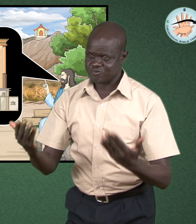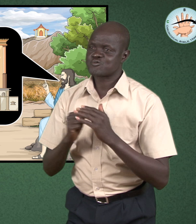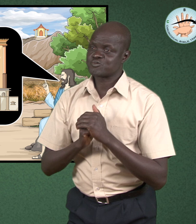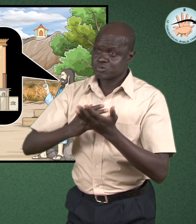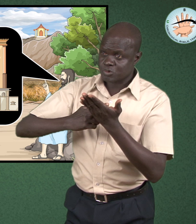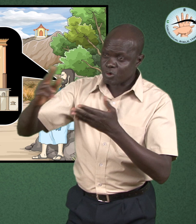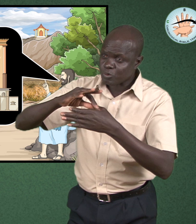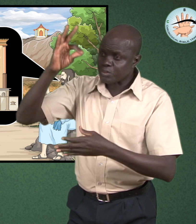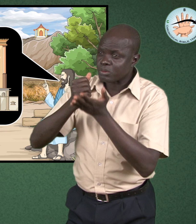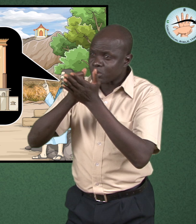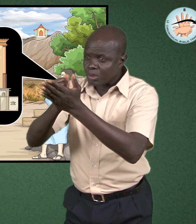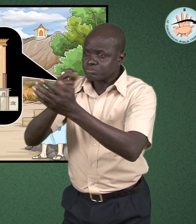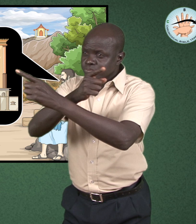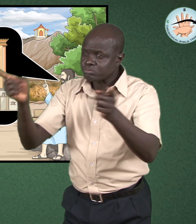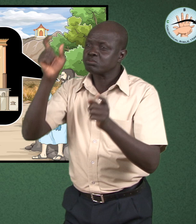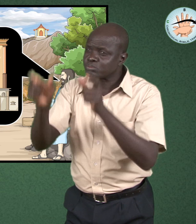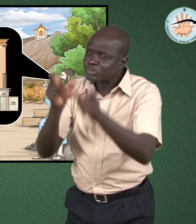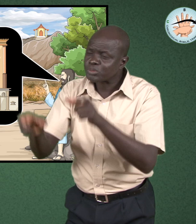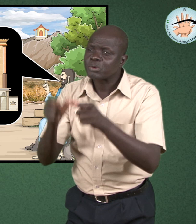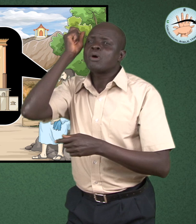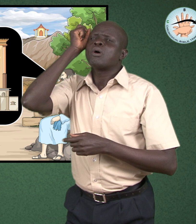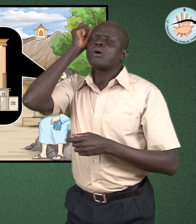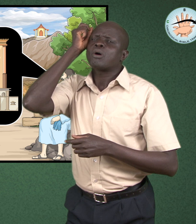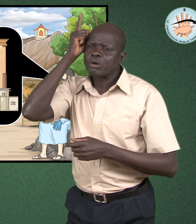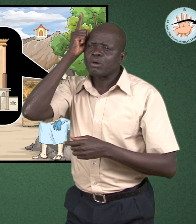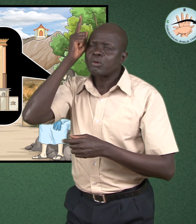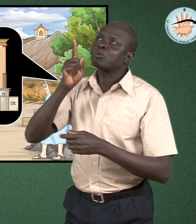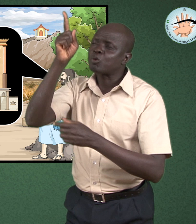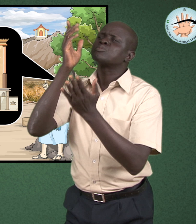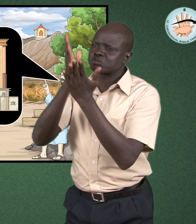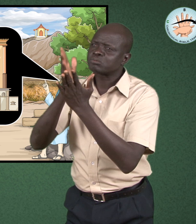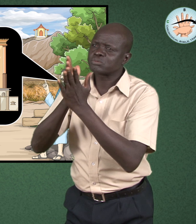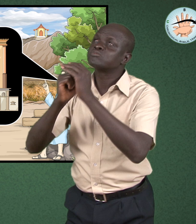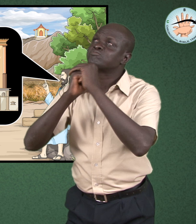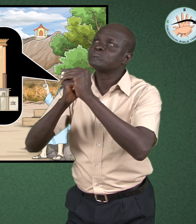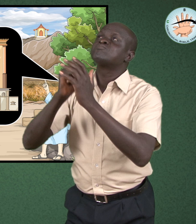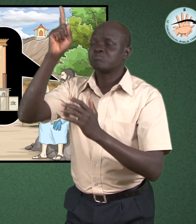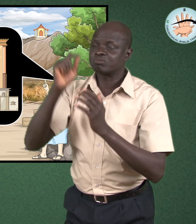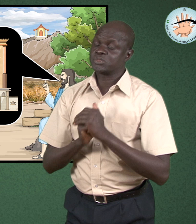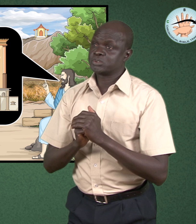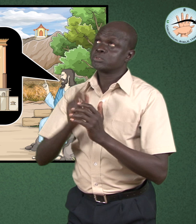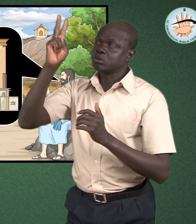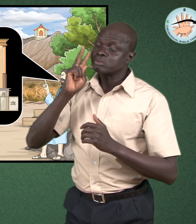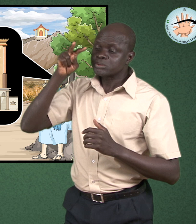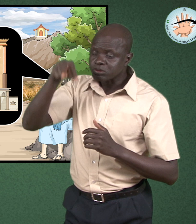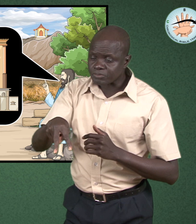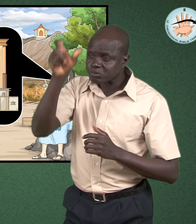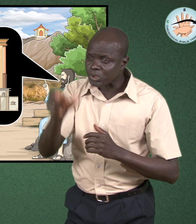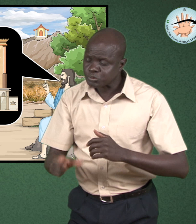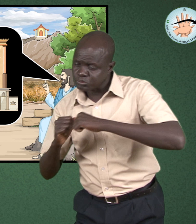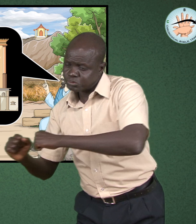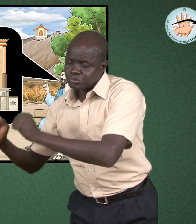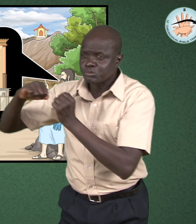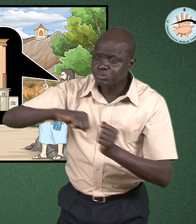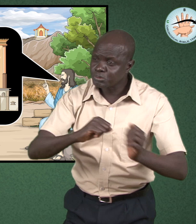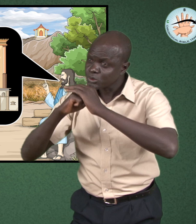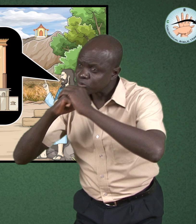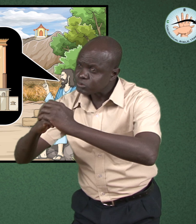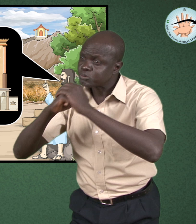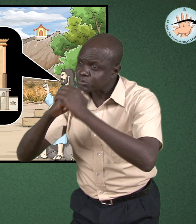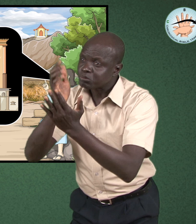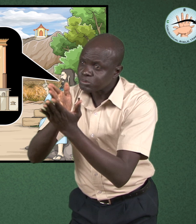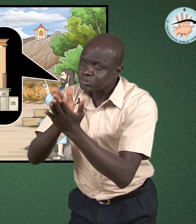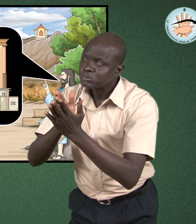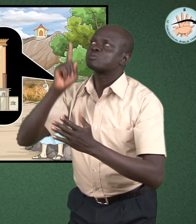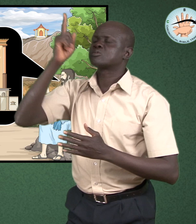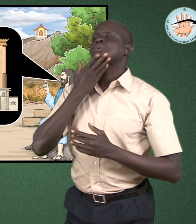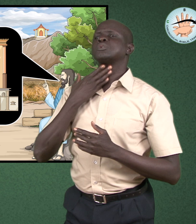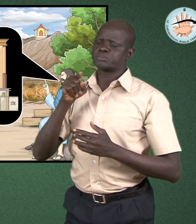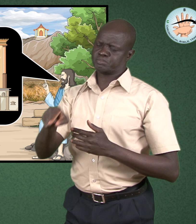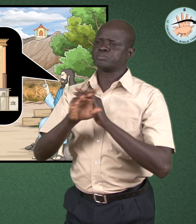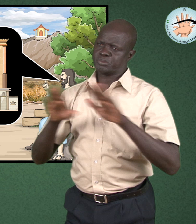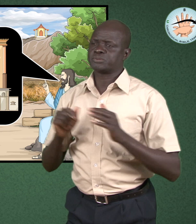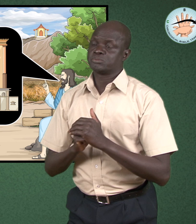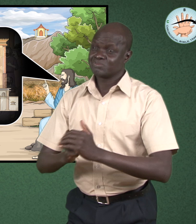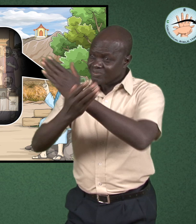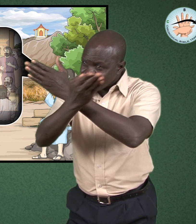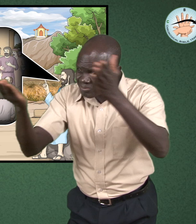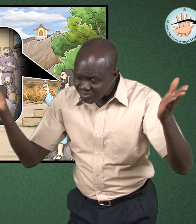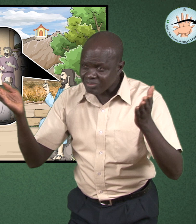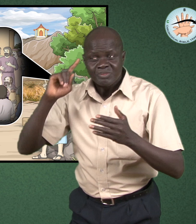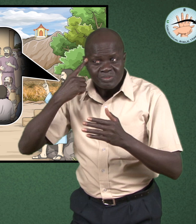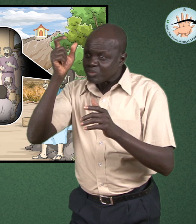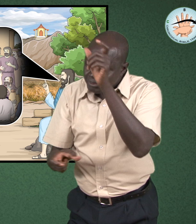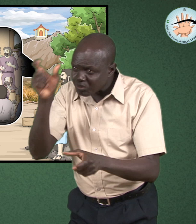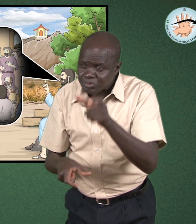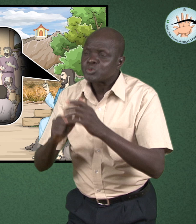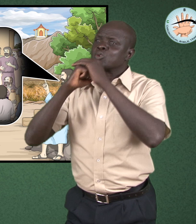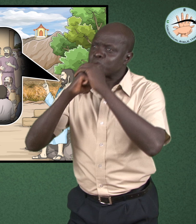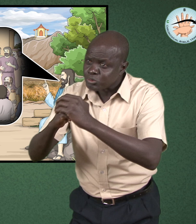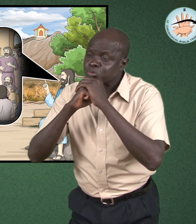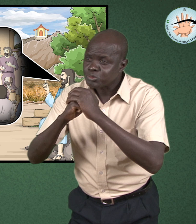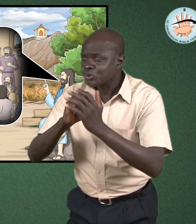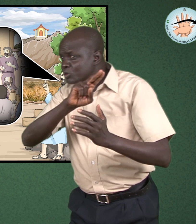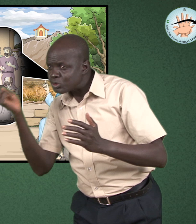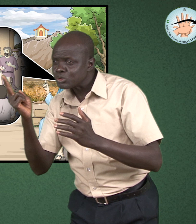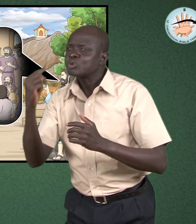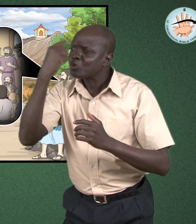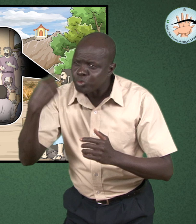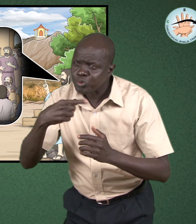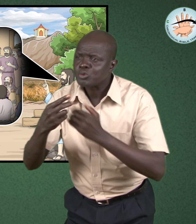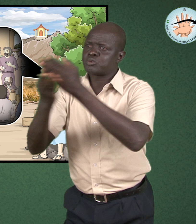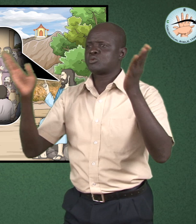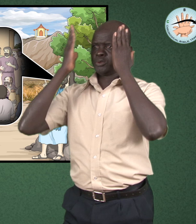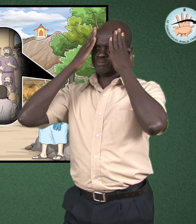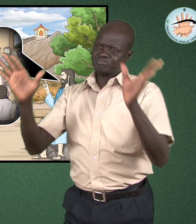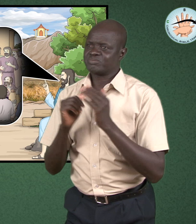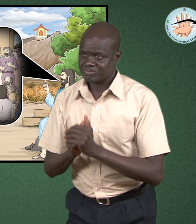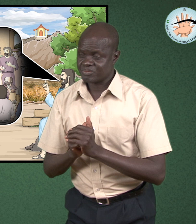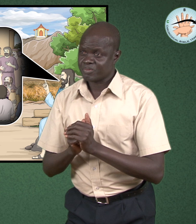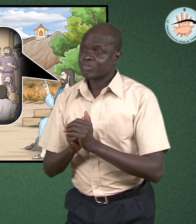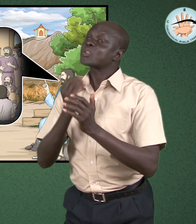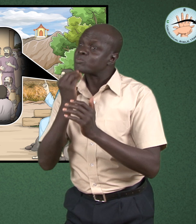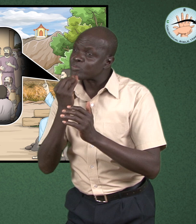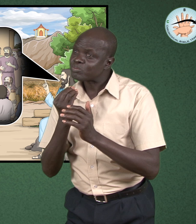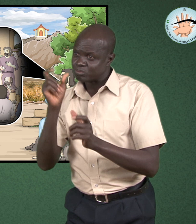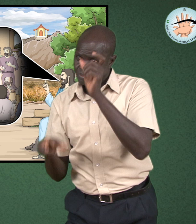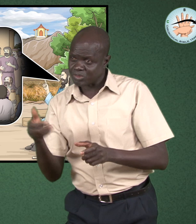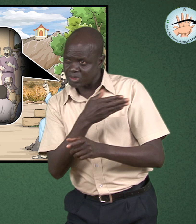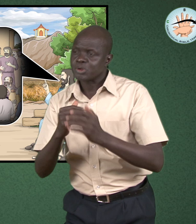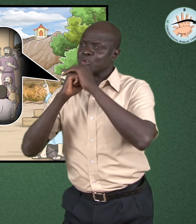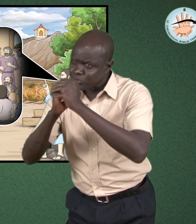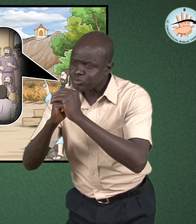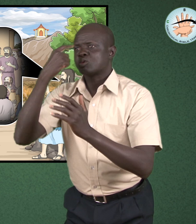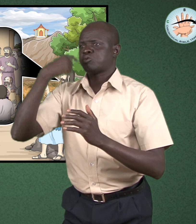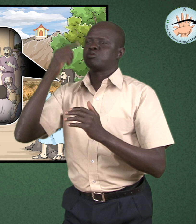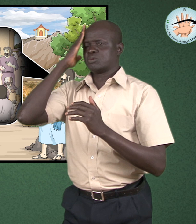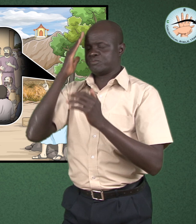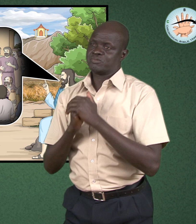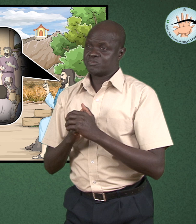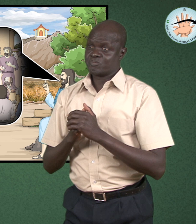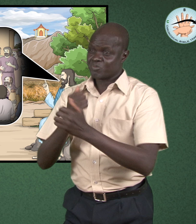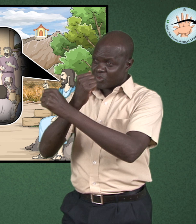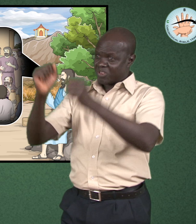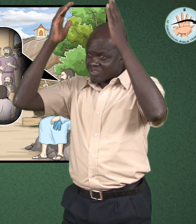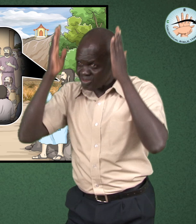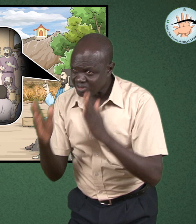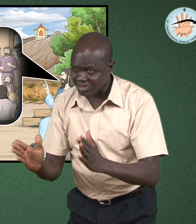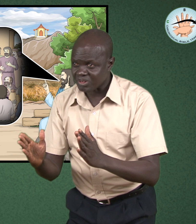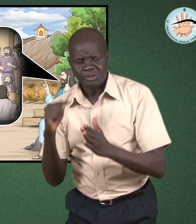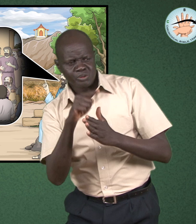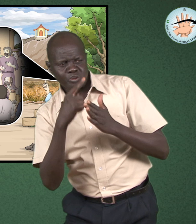But a time is coming and has now come when the true worshipers will worship the Father in spirit and in truth, for the Father is seeking such as these to worship Him.